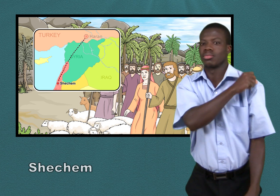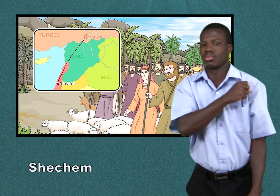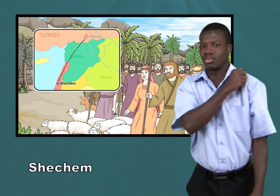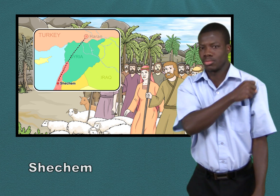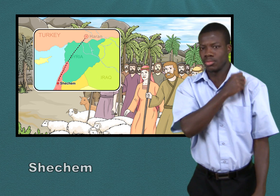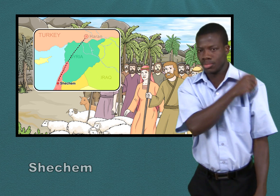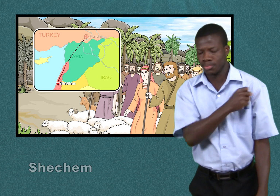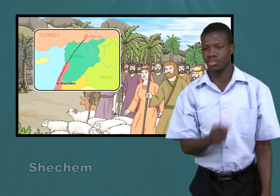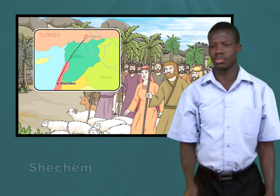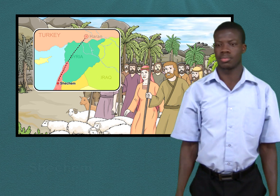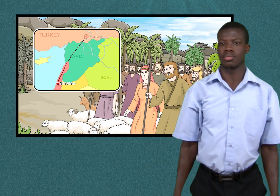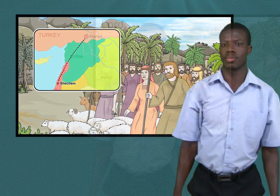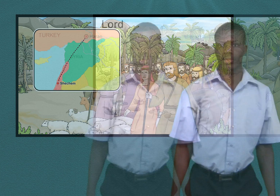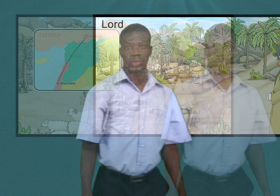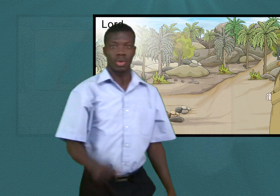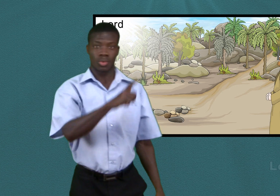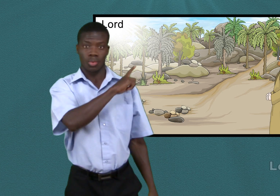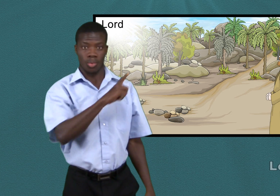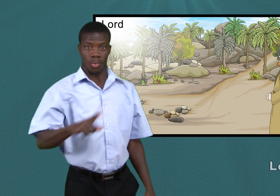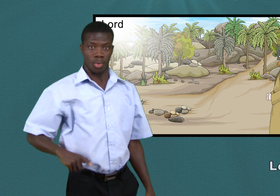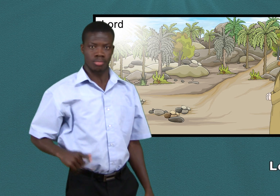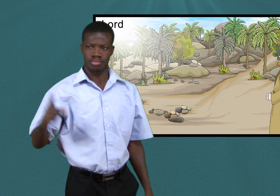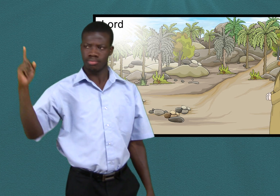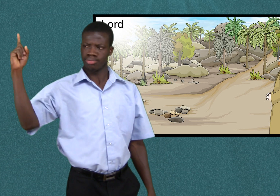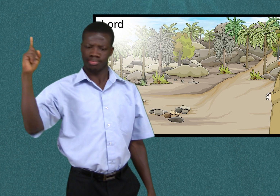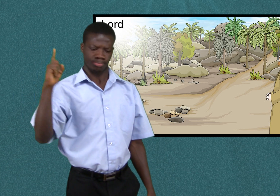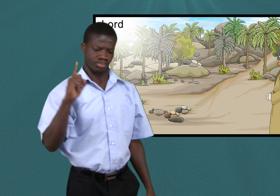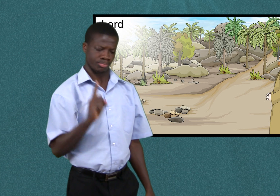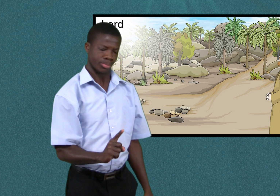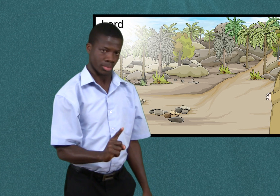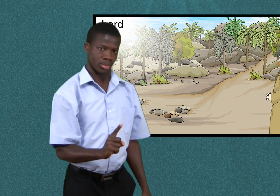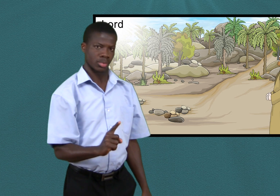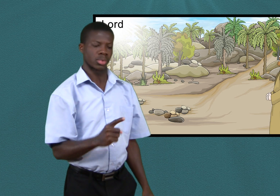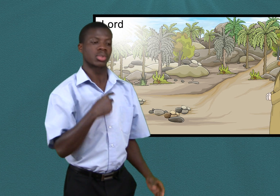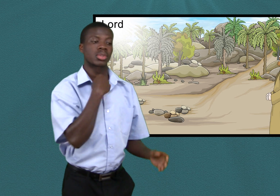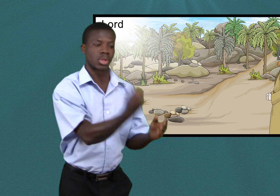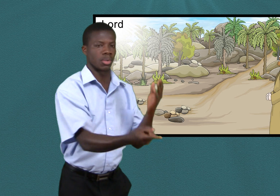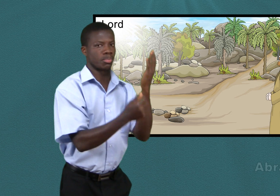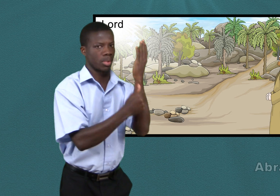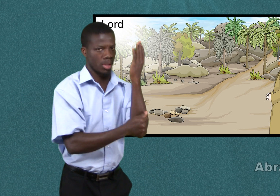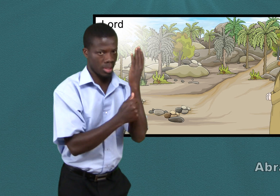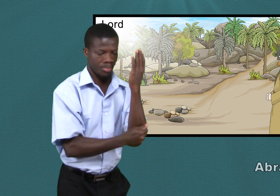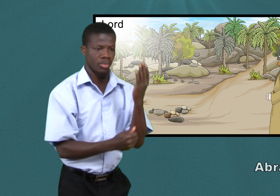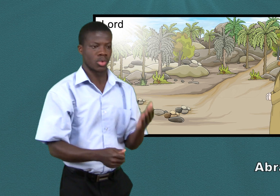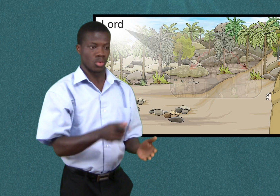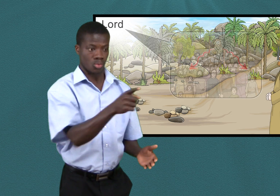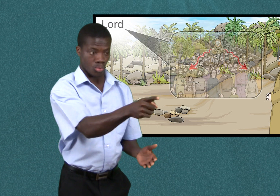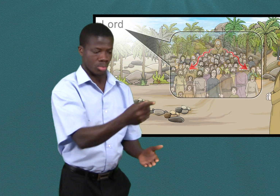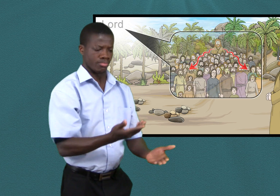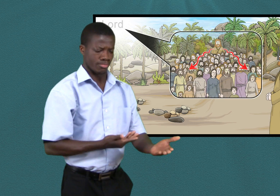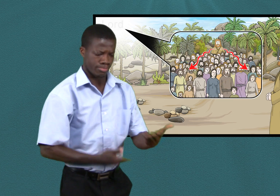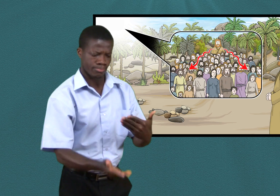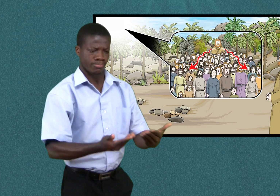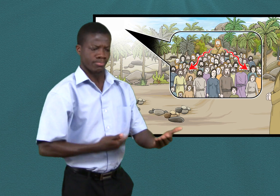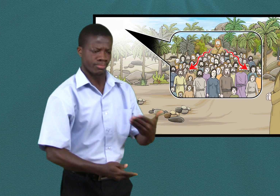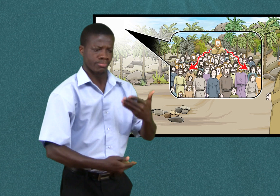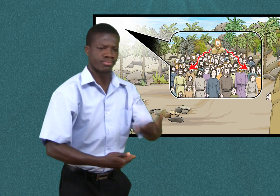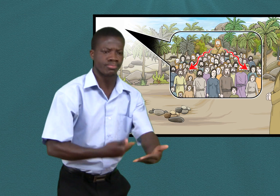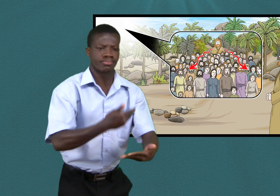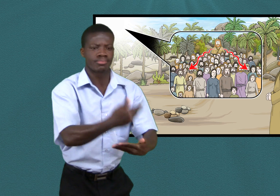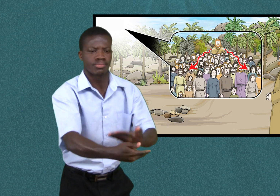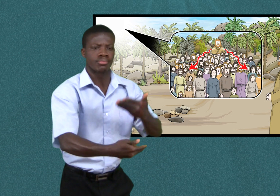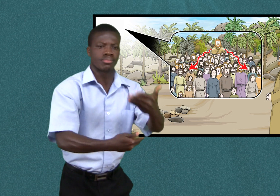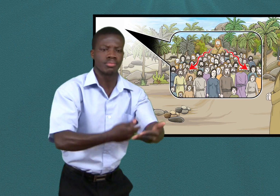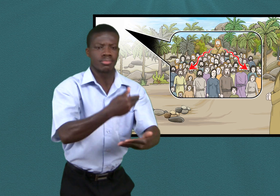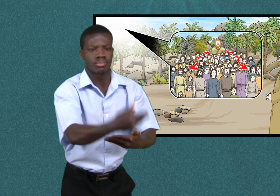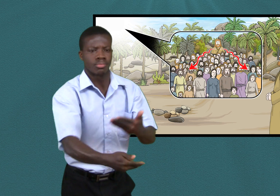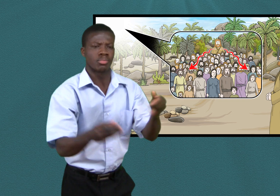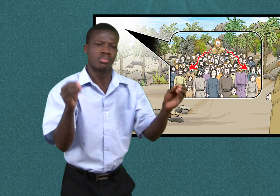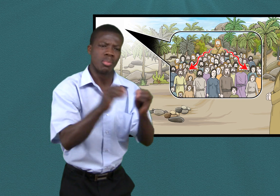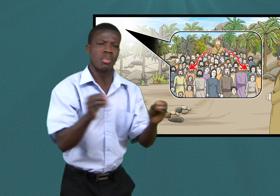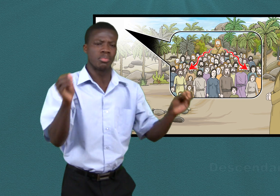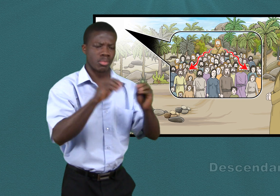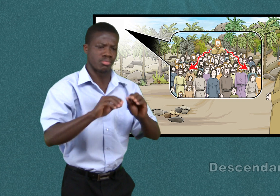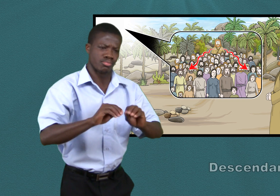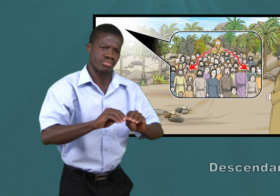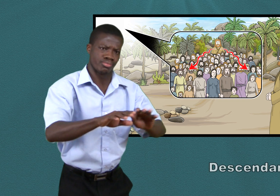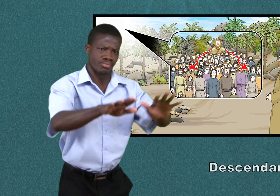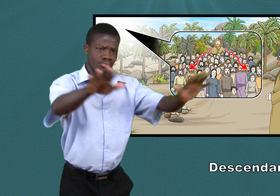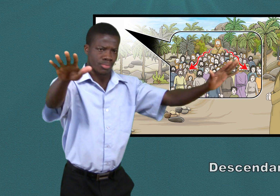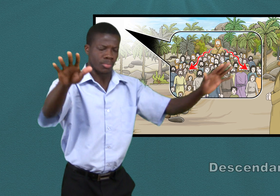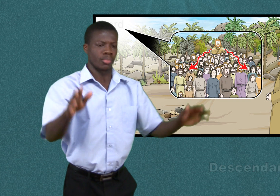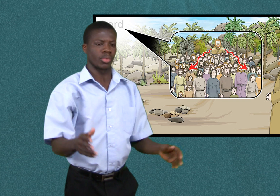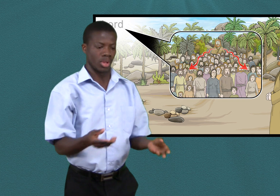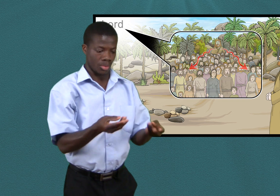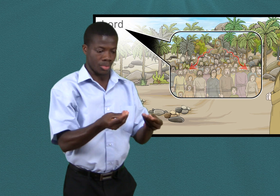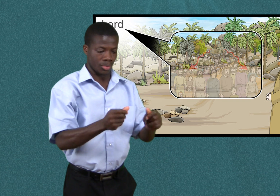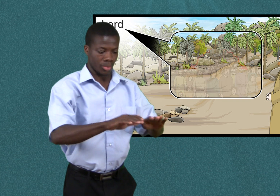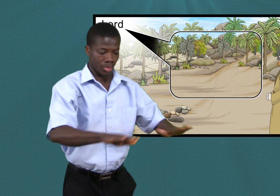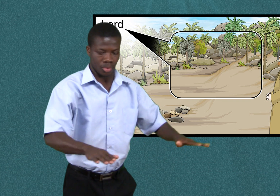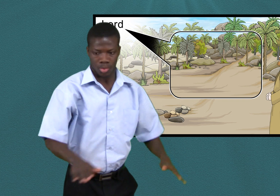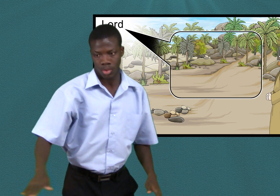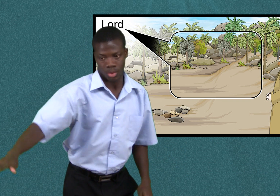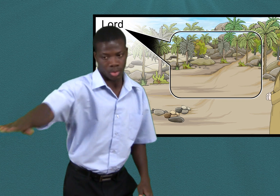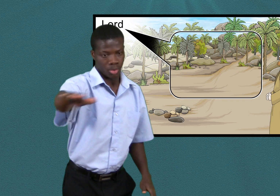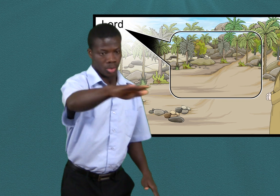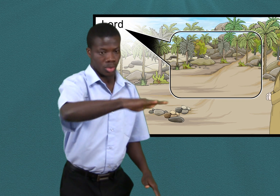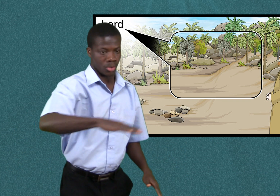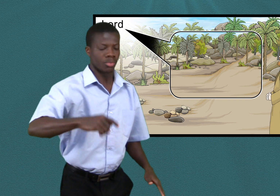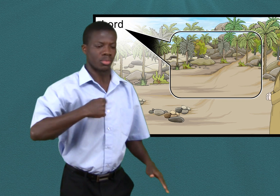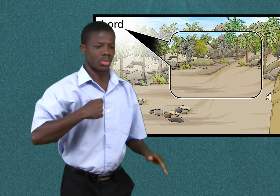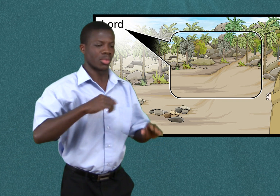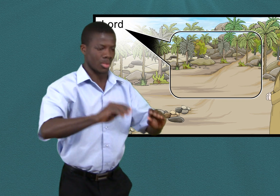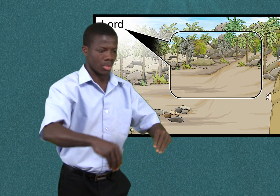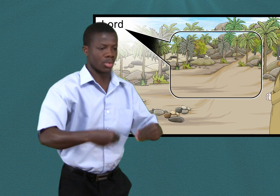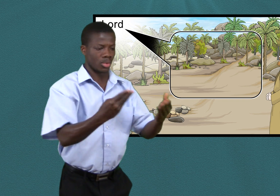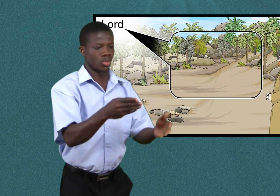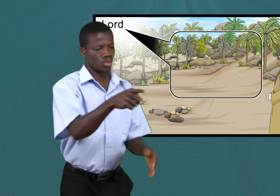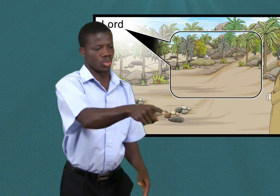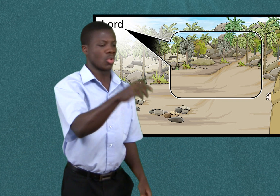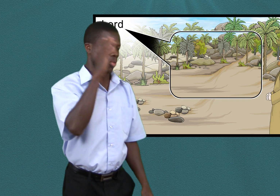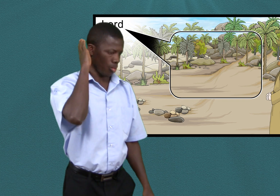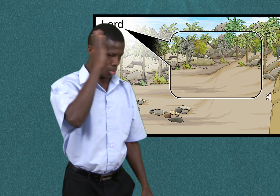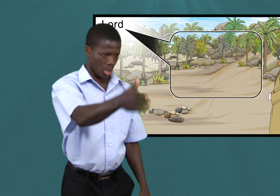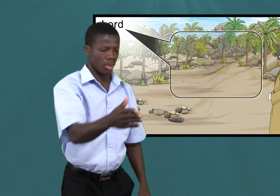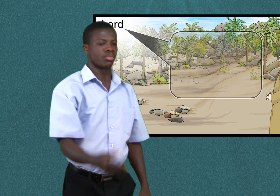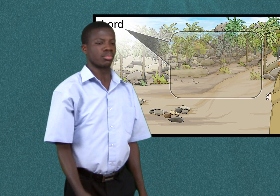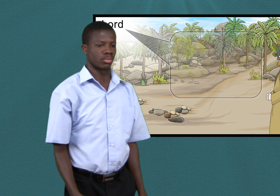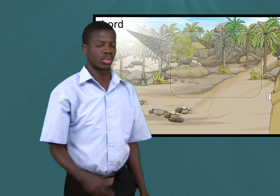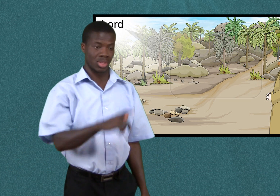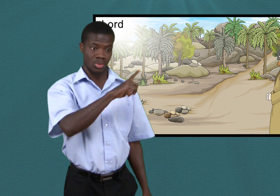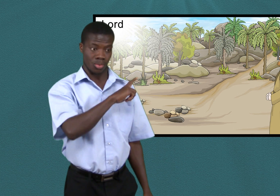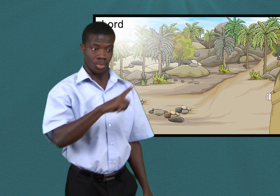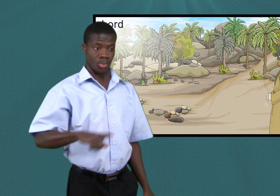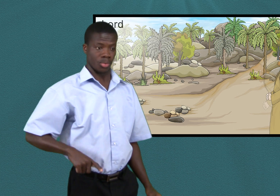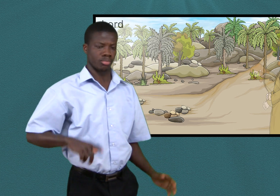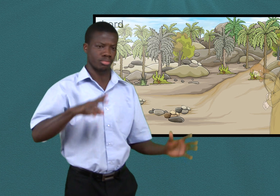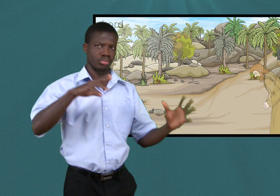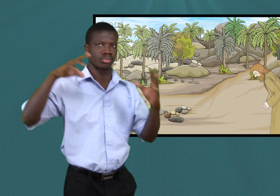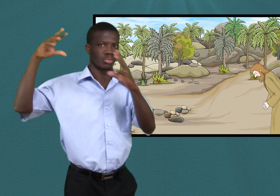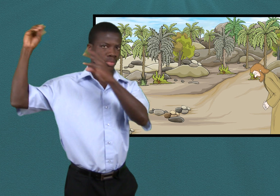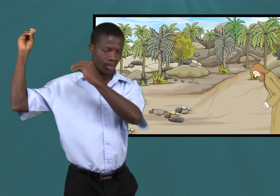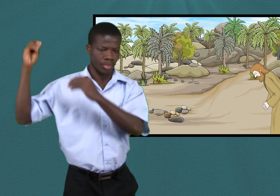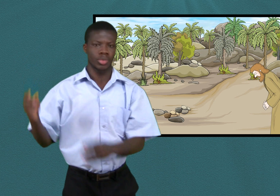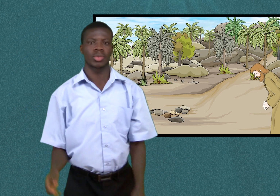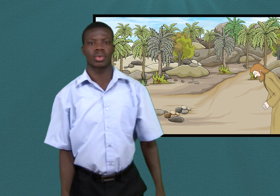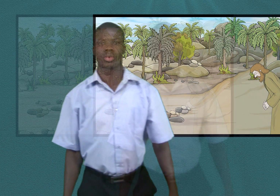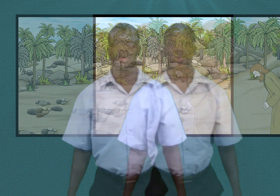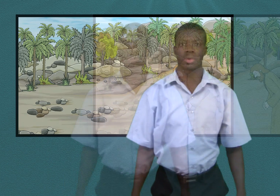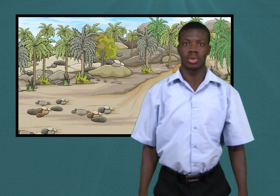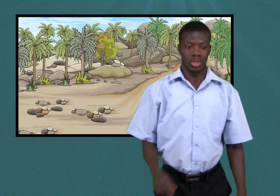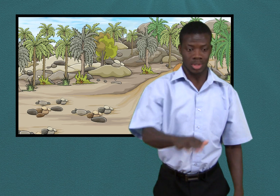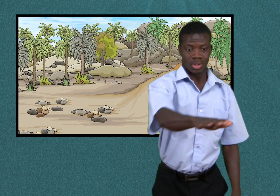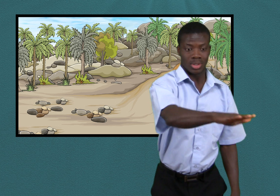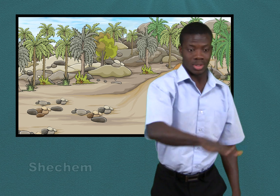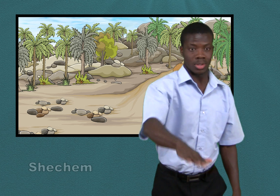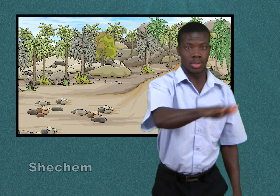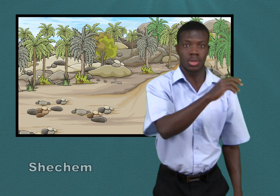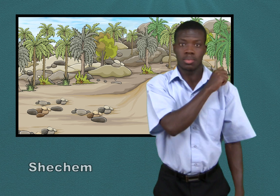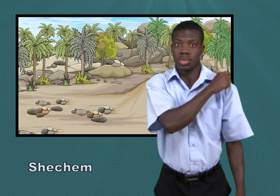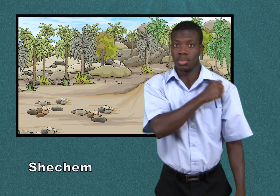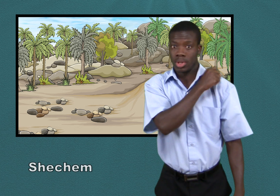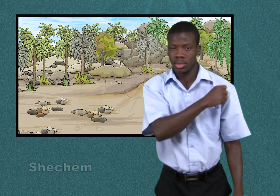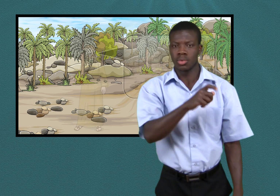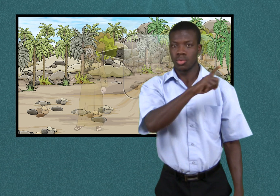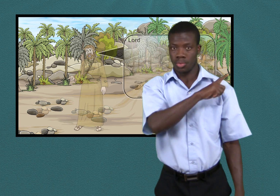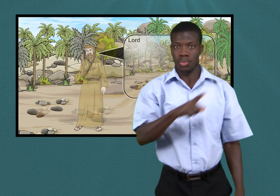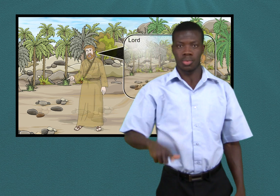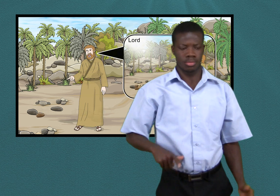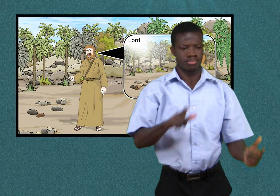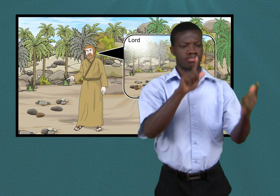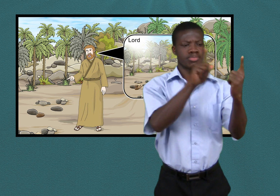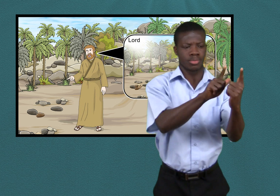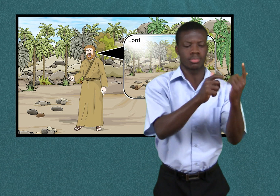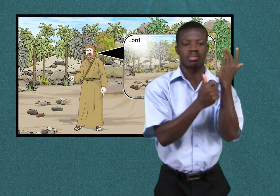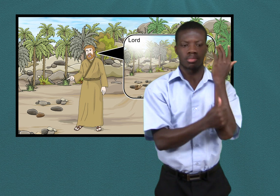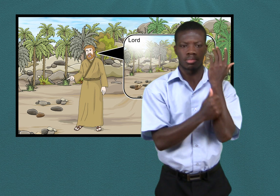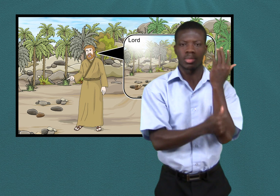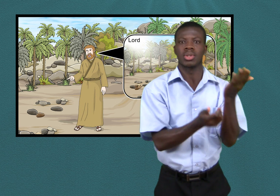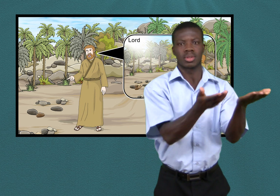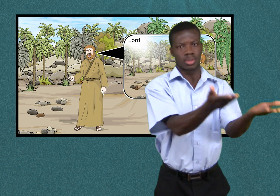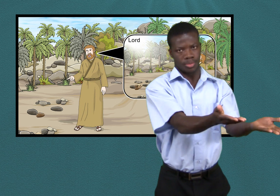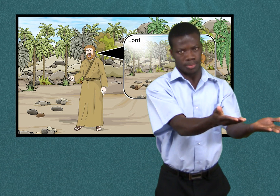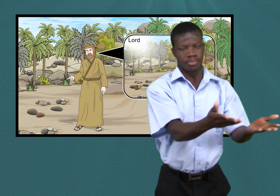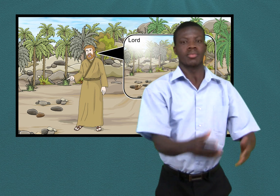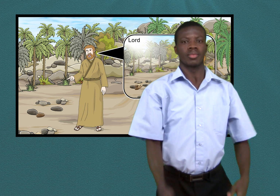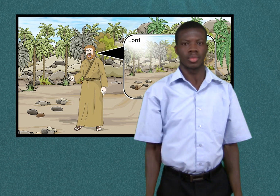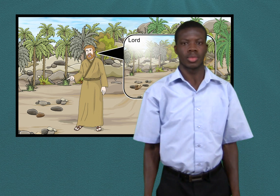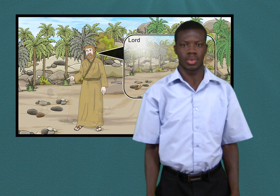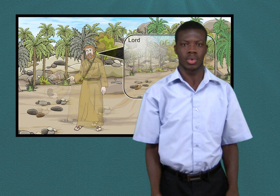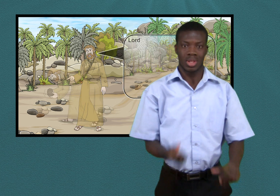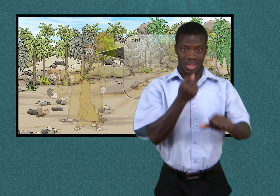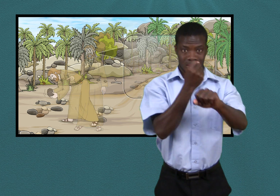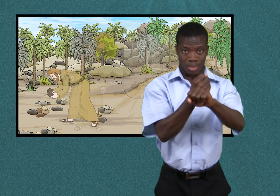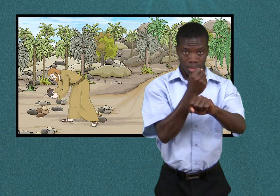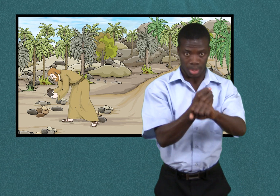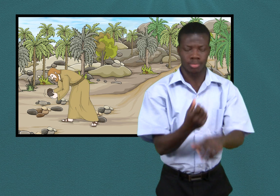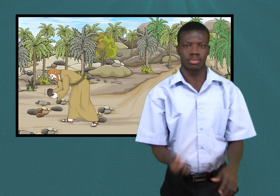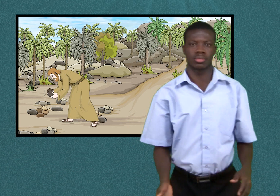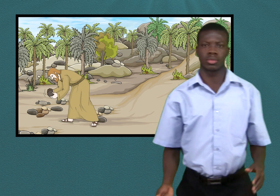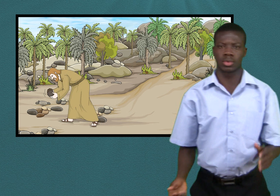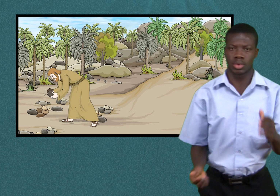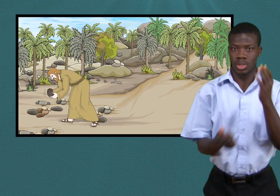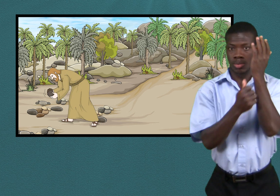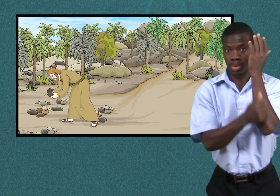Then the LORD appeared to Abram and said, “I will give this land to your offspring.”